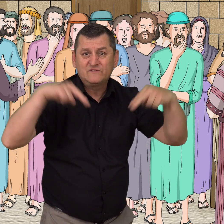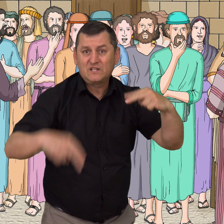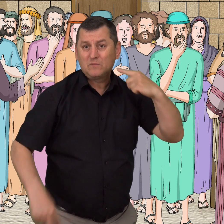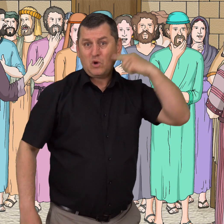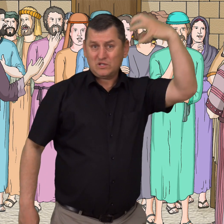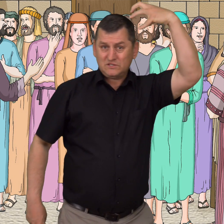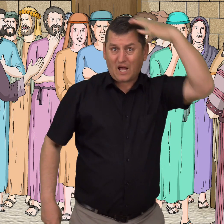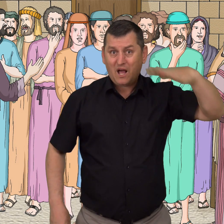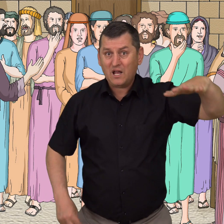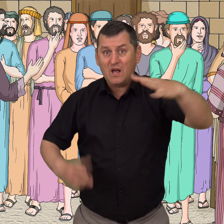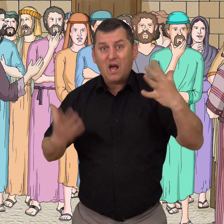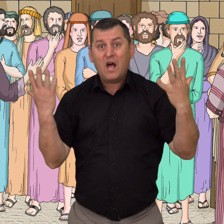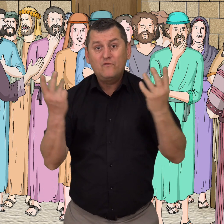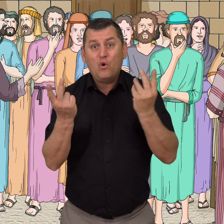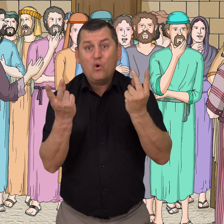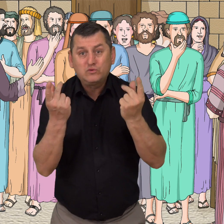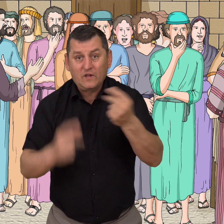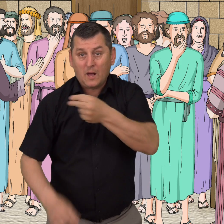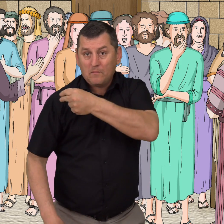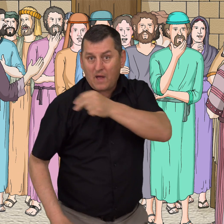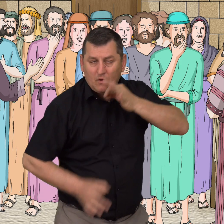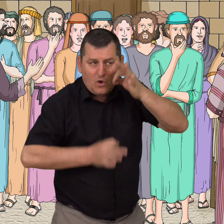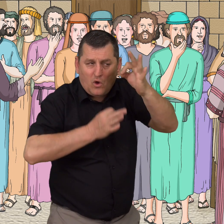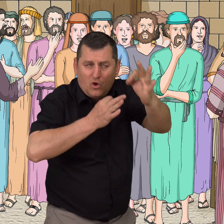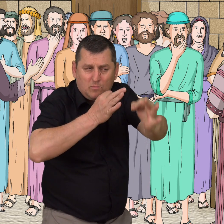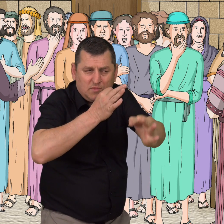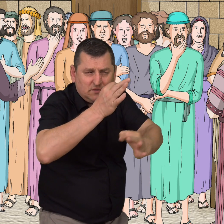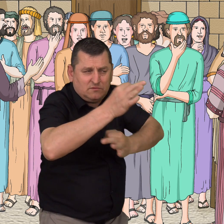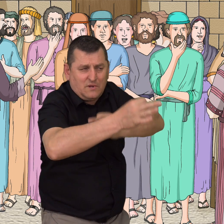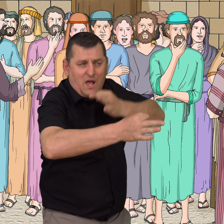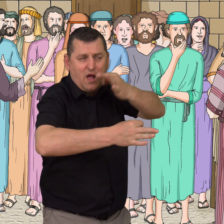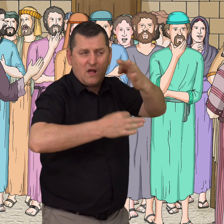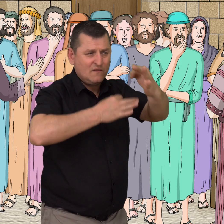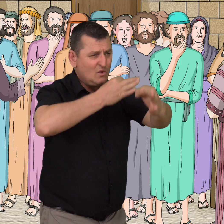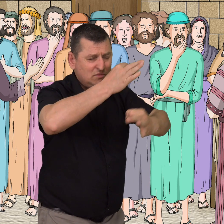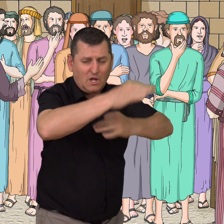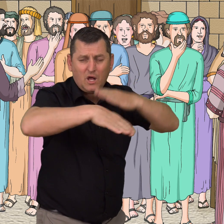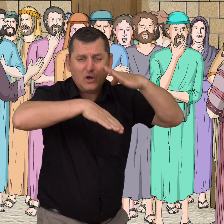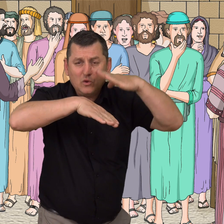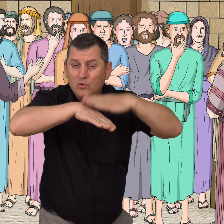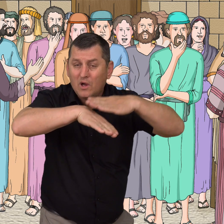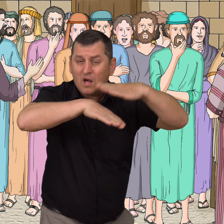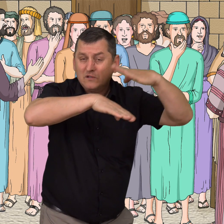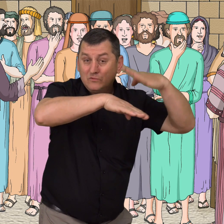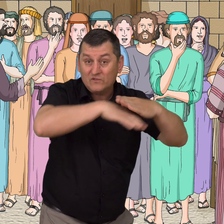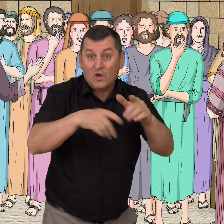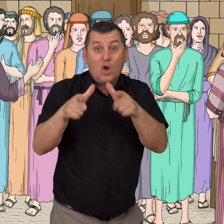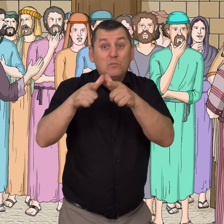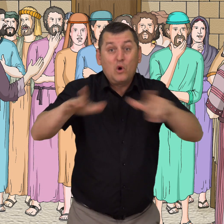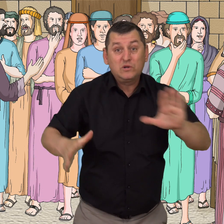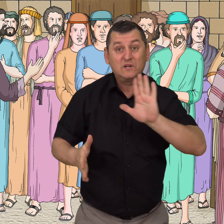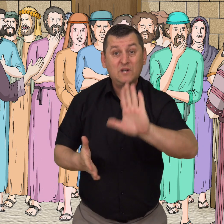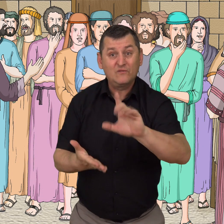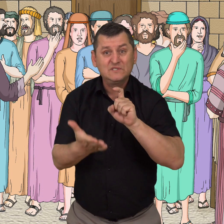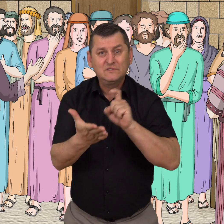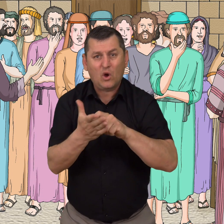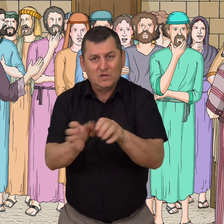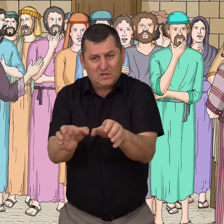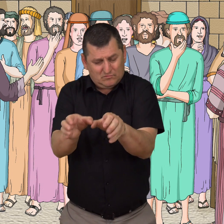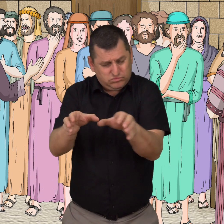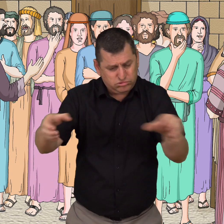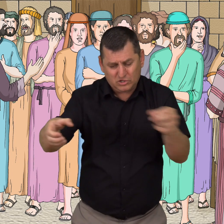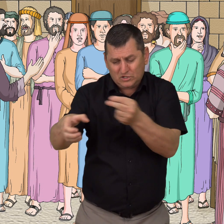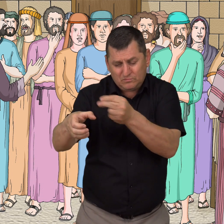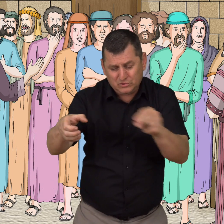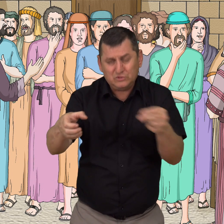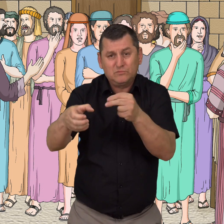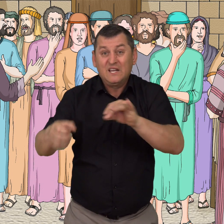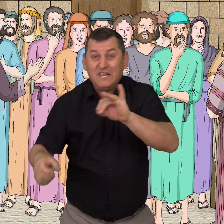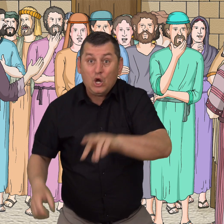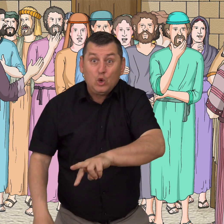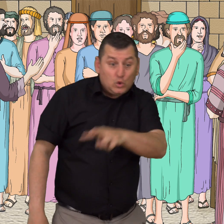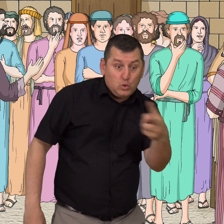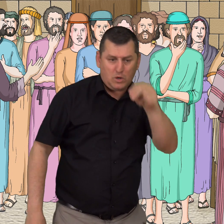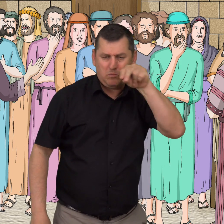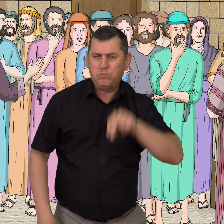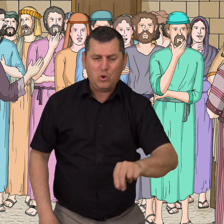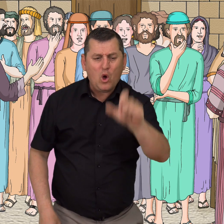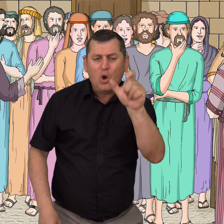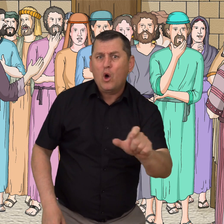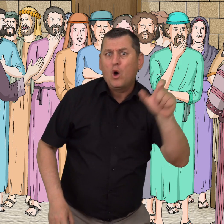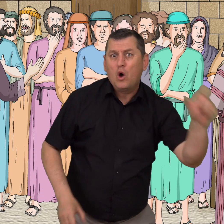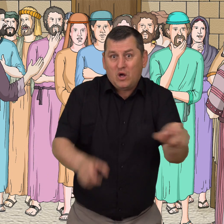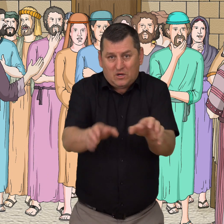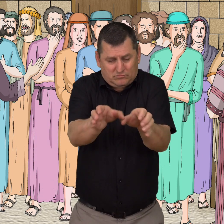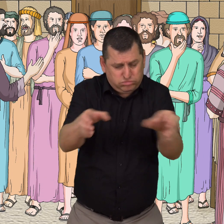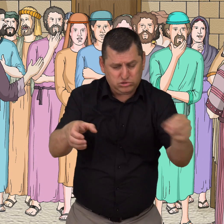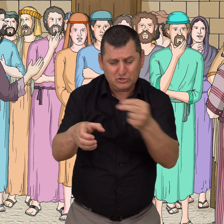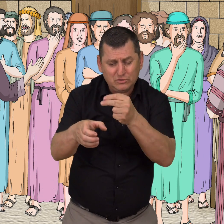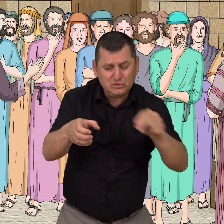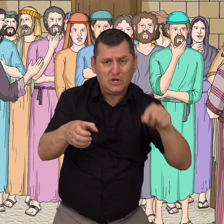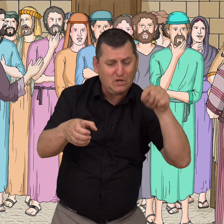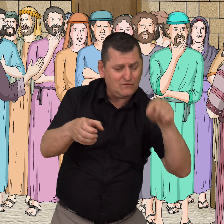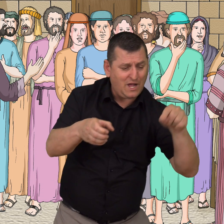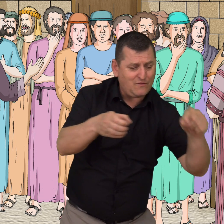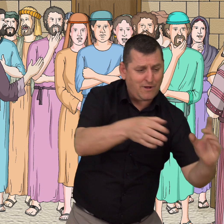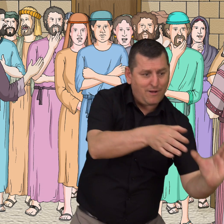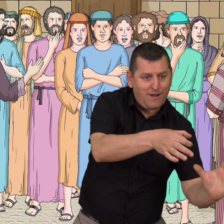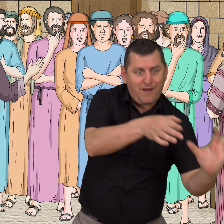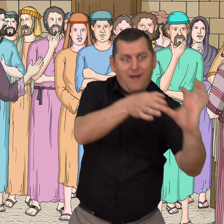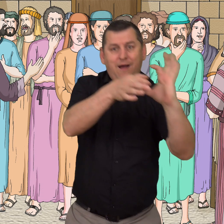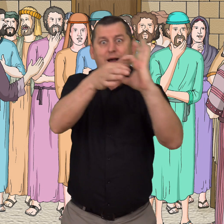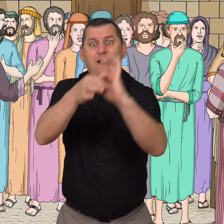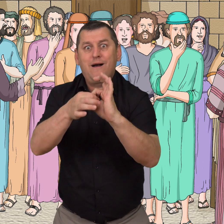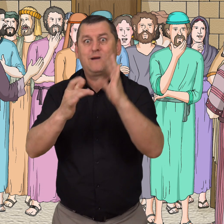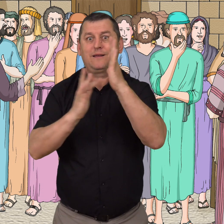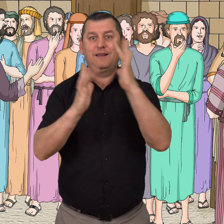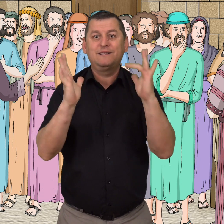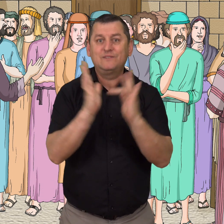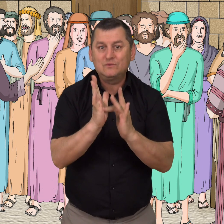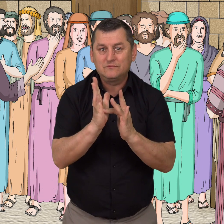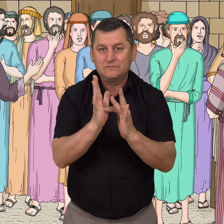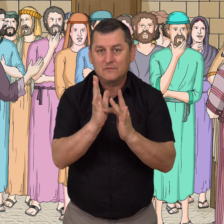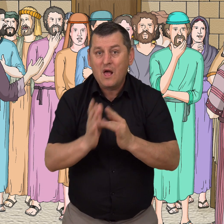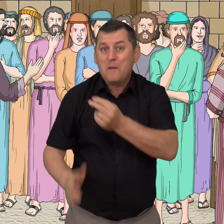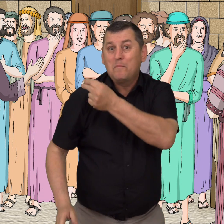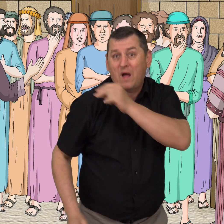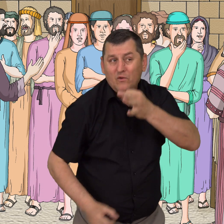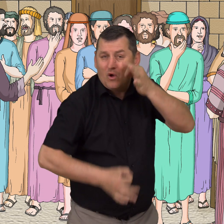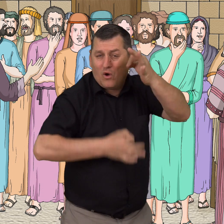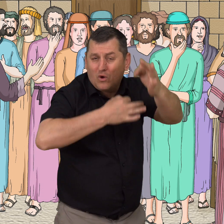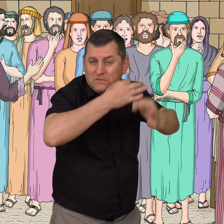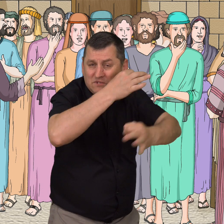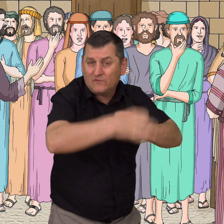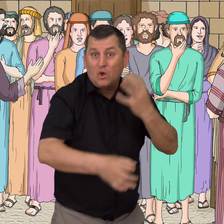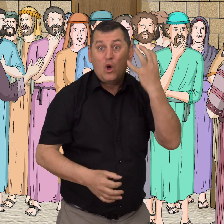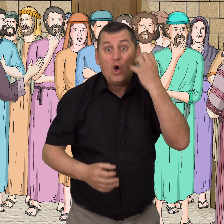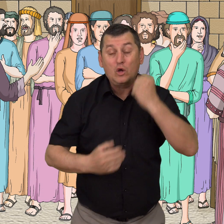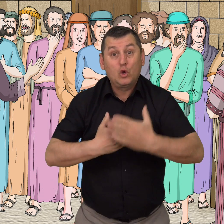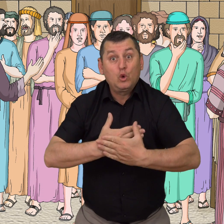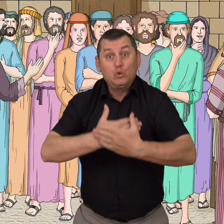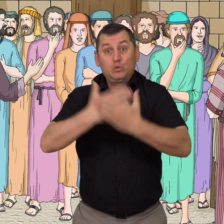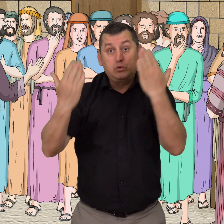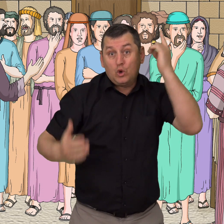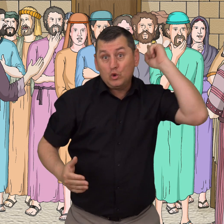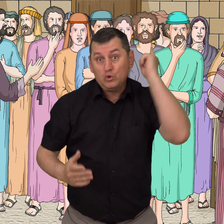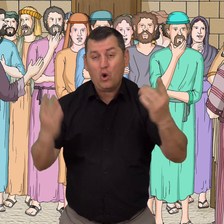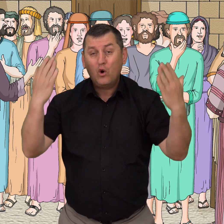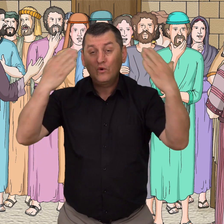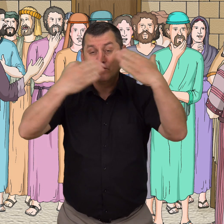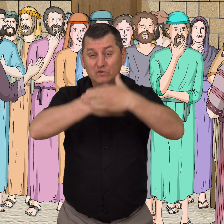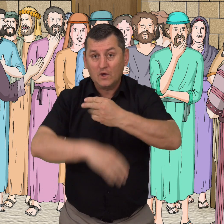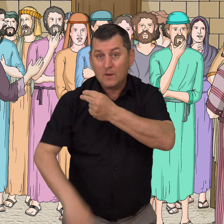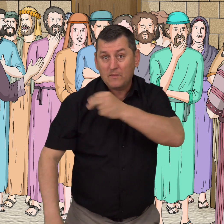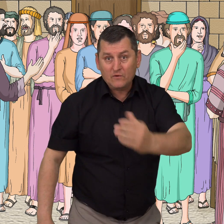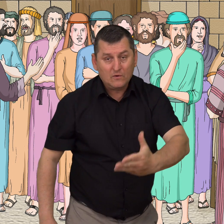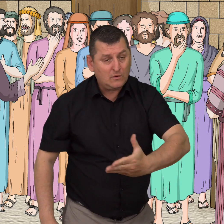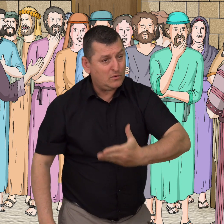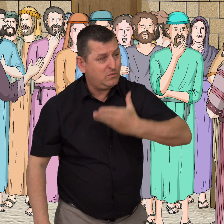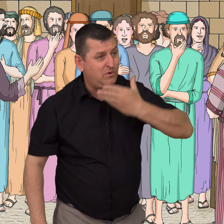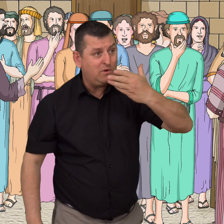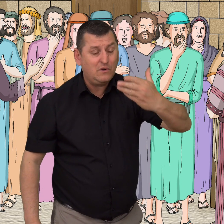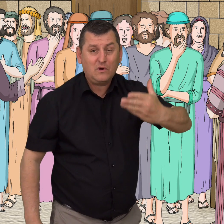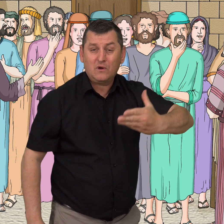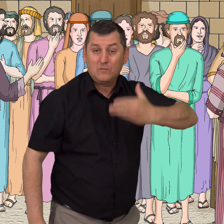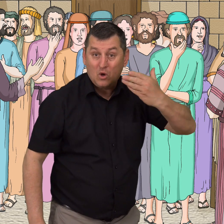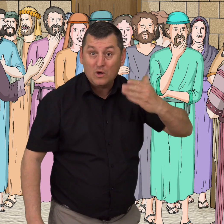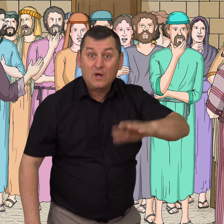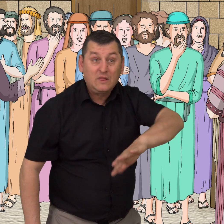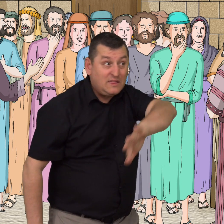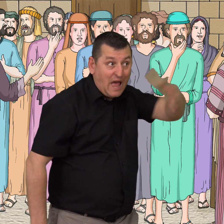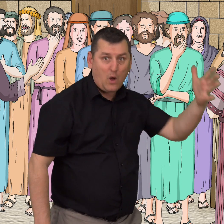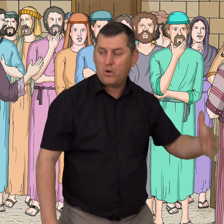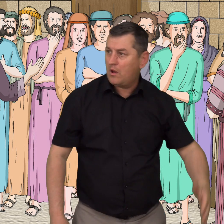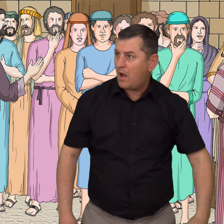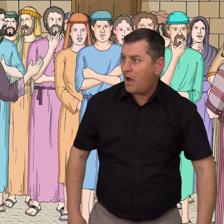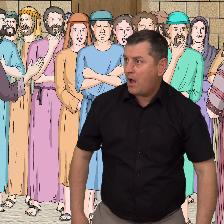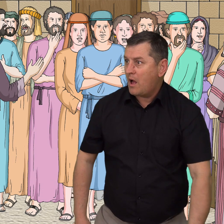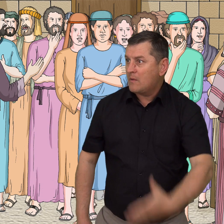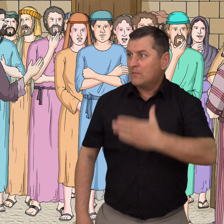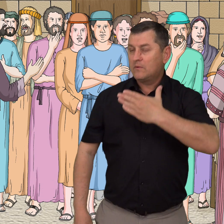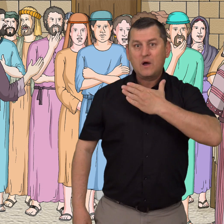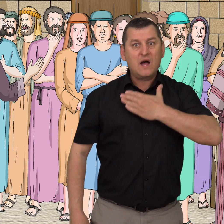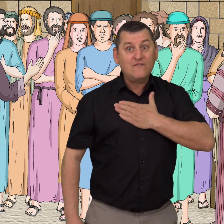He expounded to them from morning to evening, testifying about the kingdom of God and persuading them about Jesus from the Law of Moses and the Prophets.